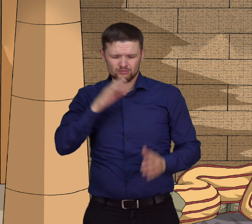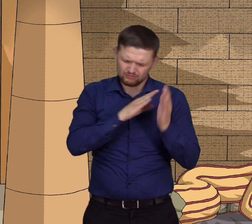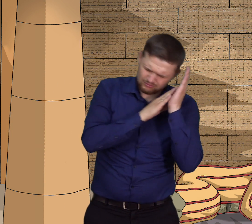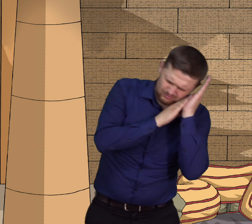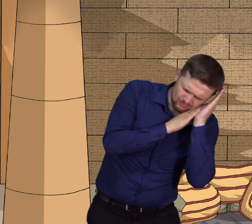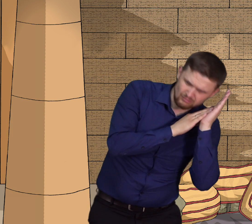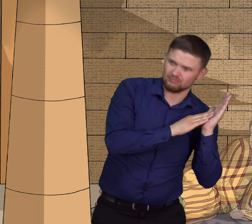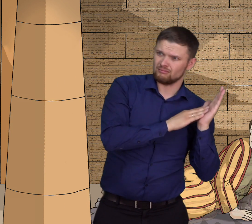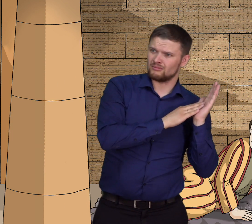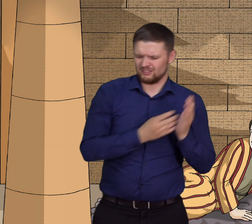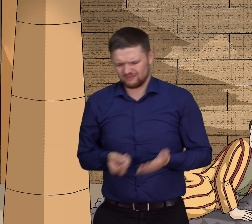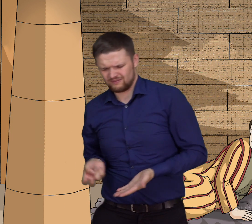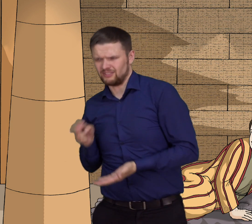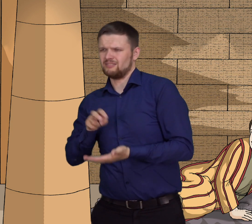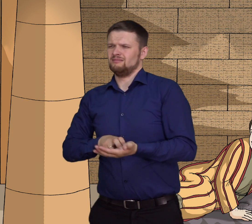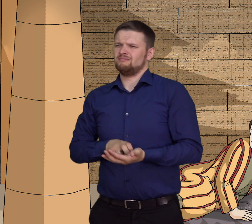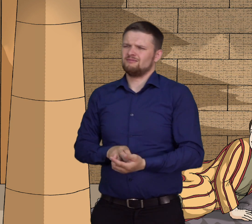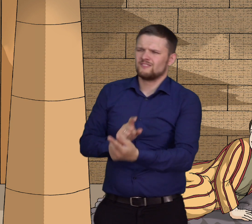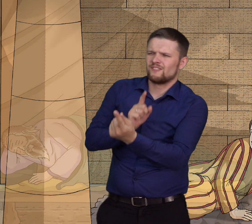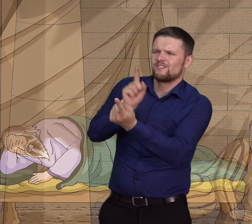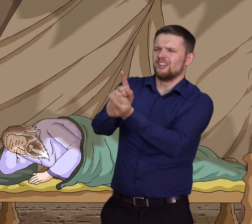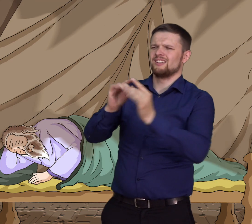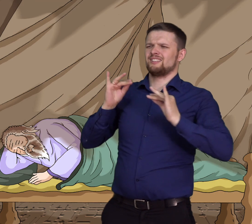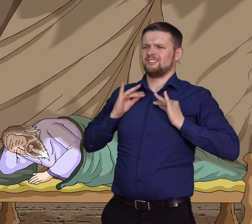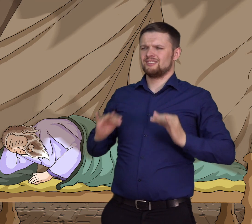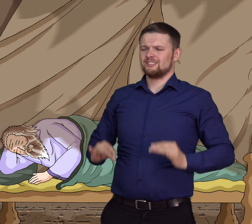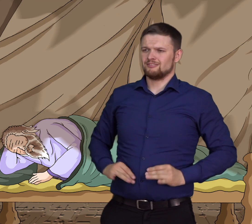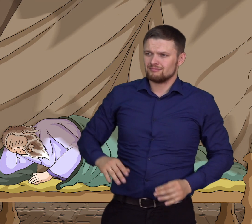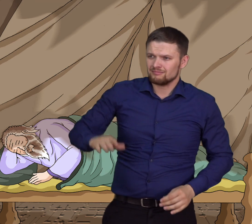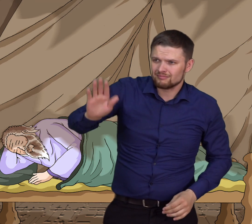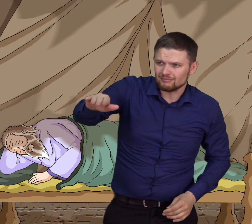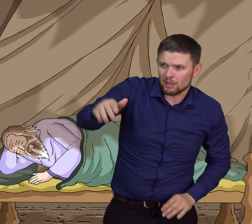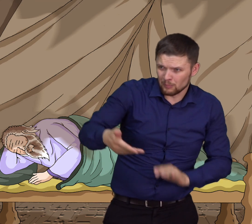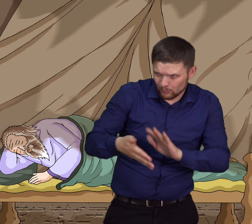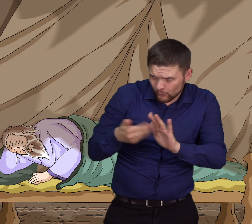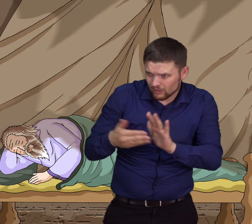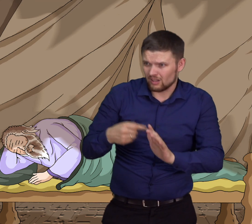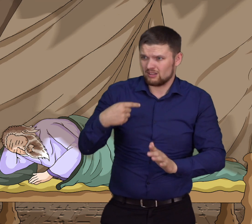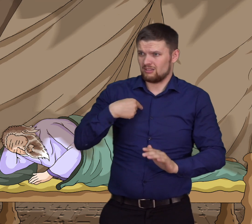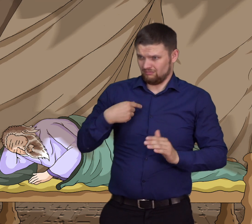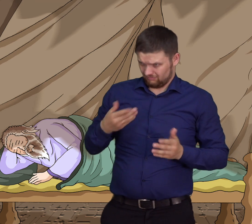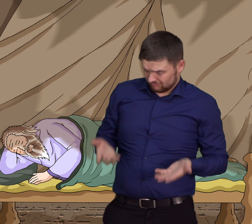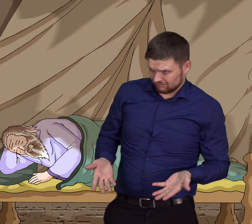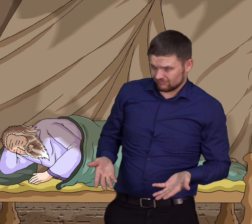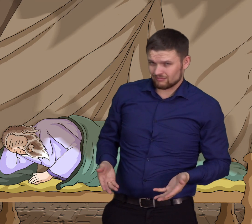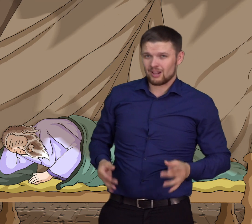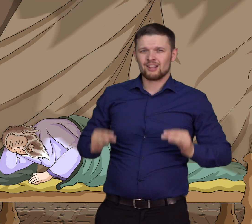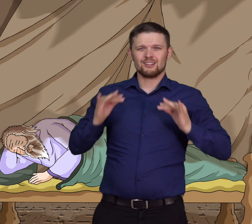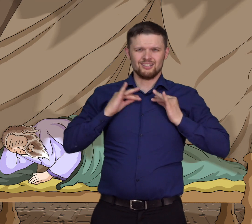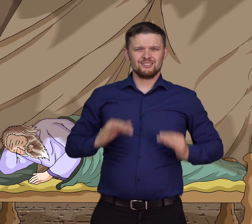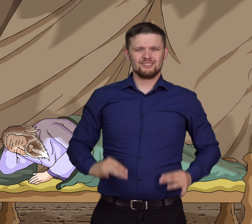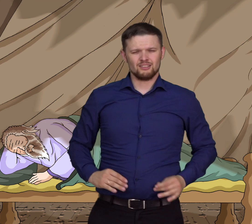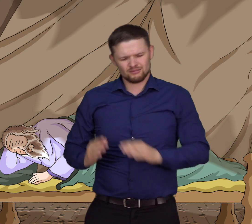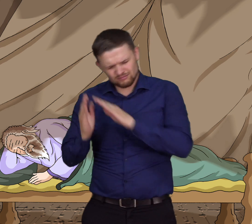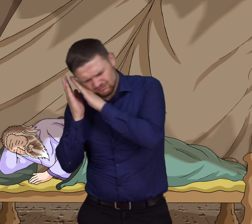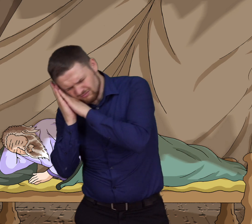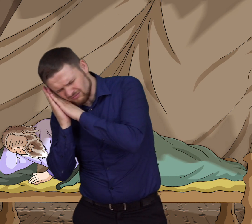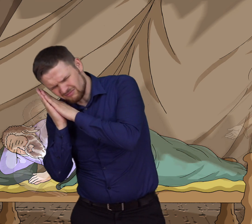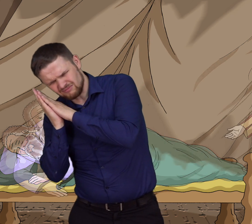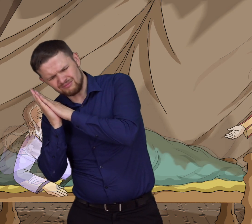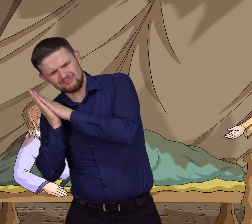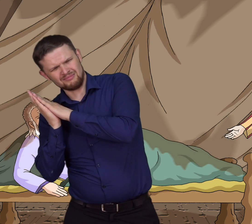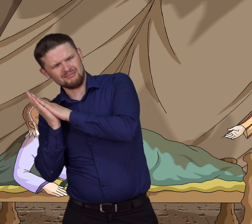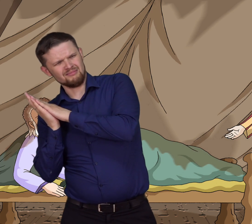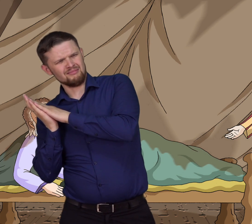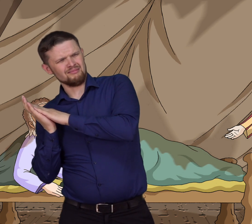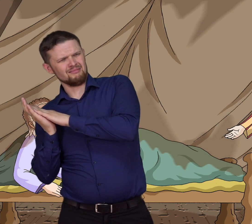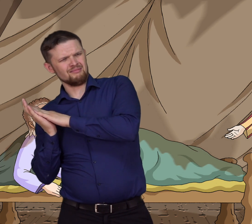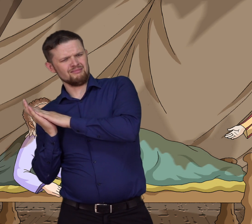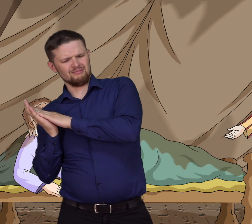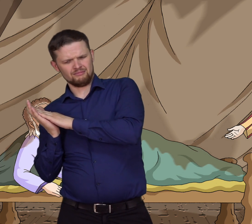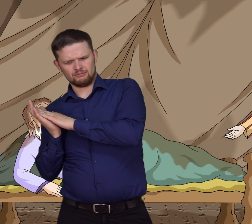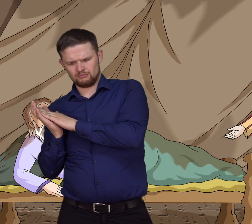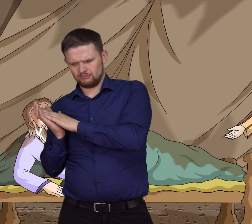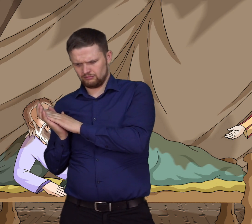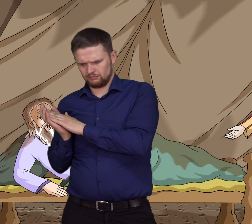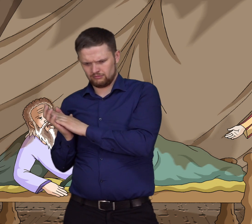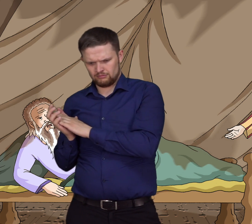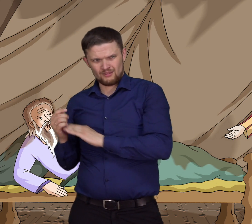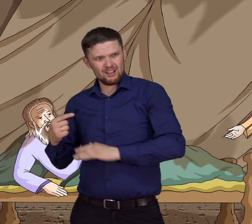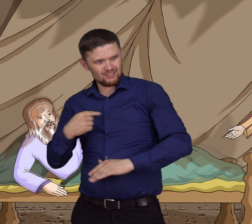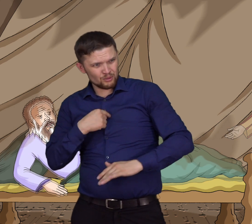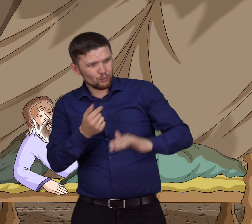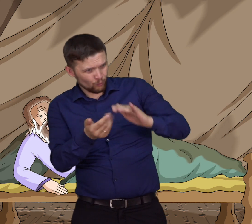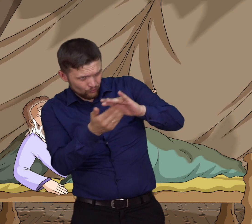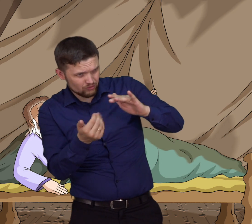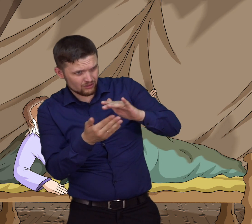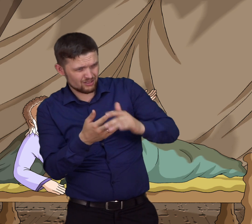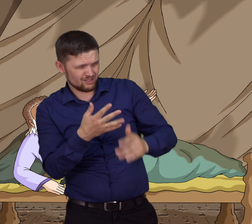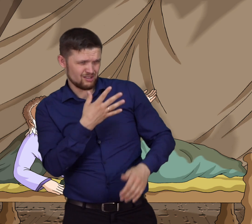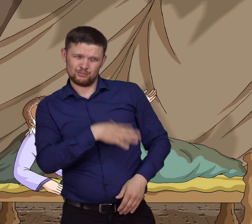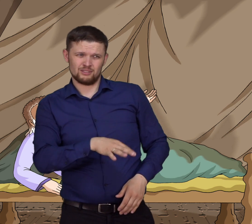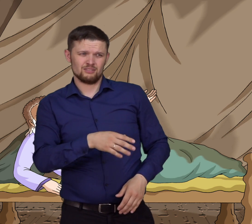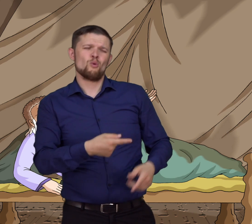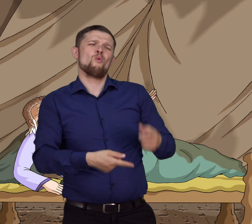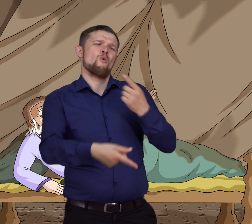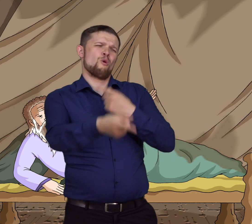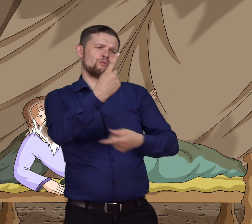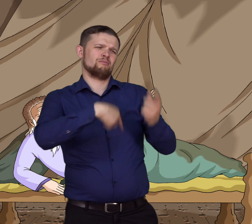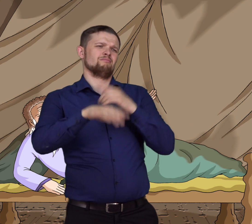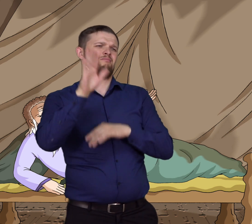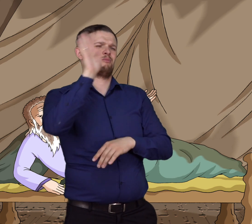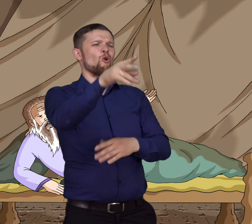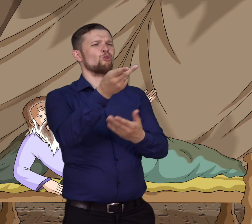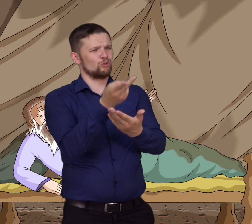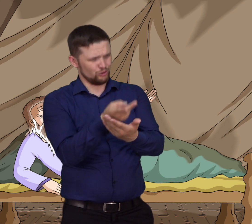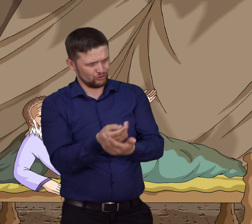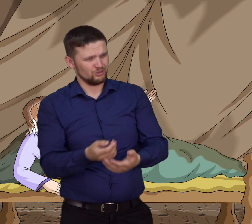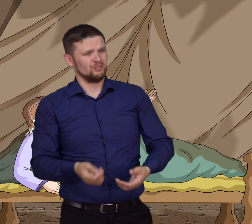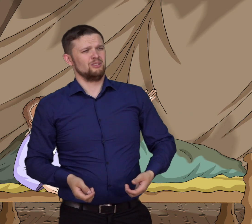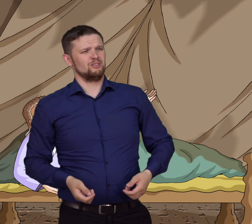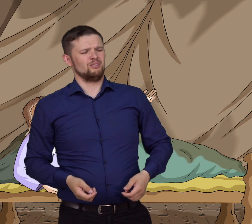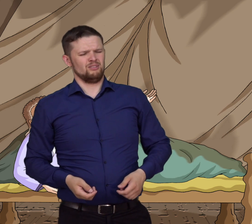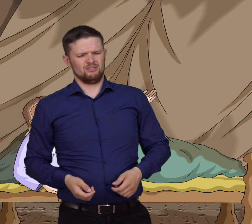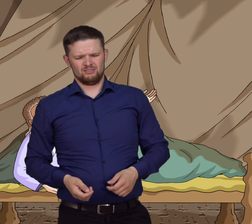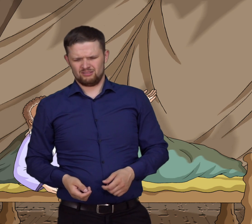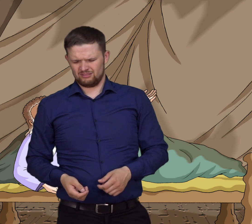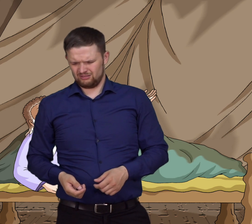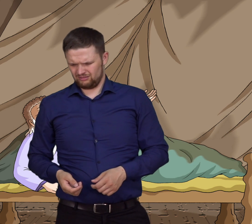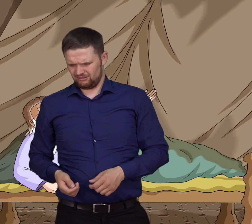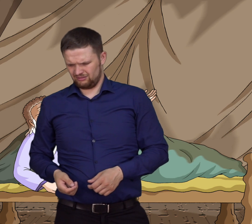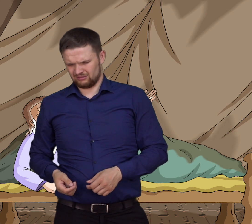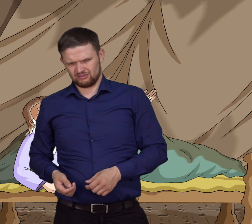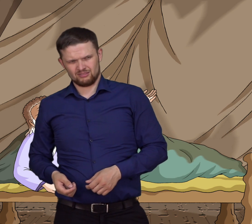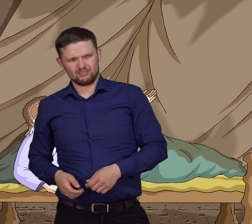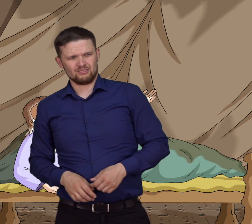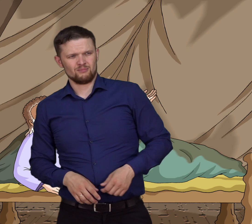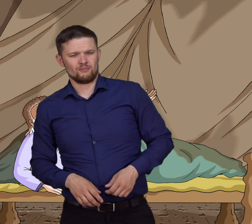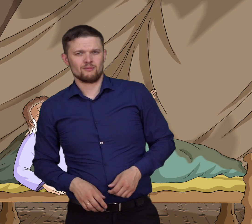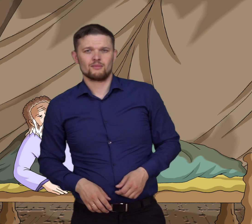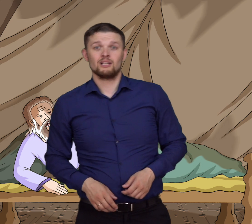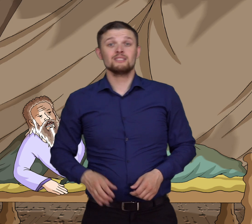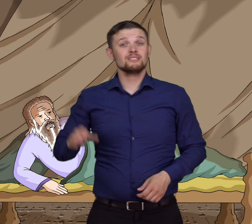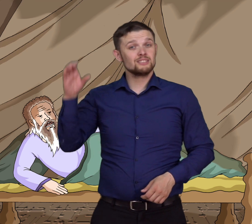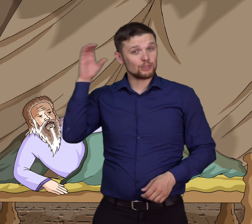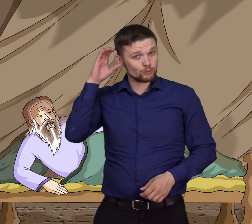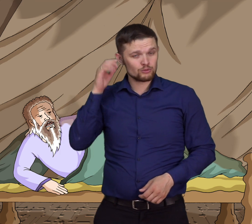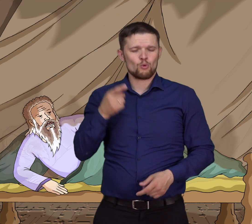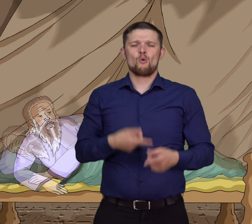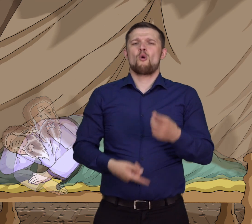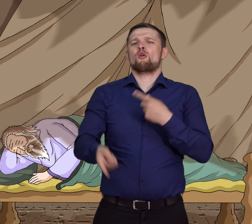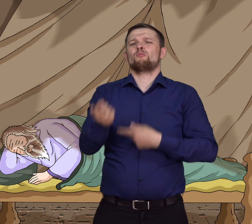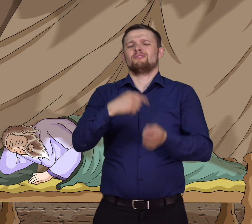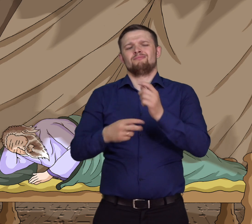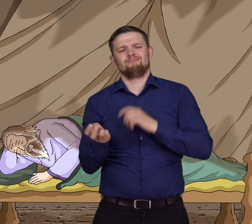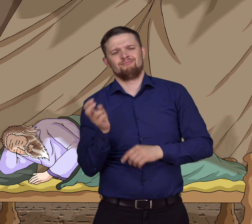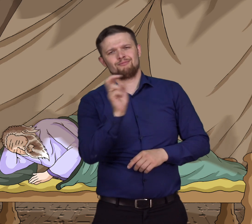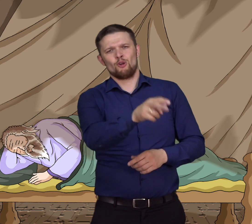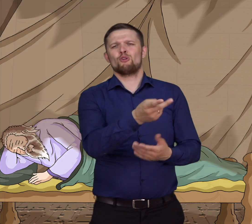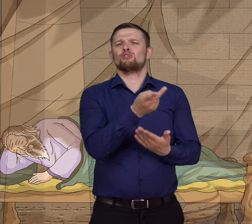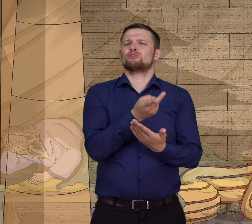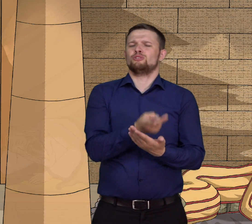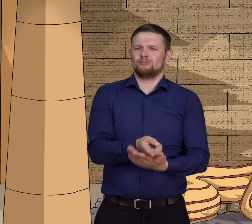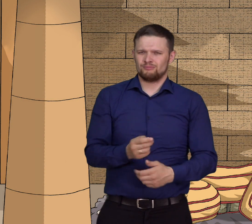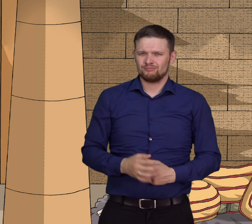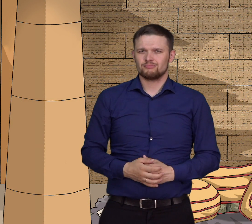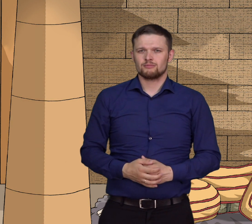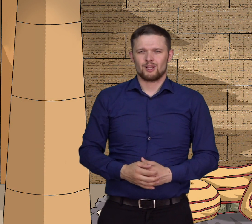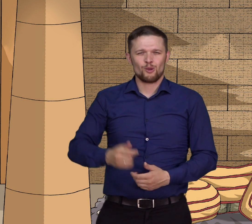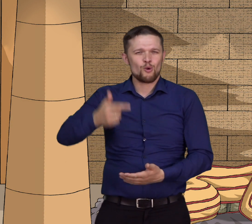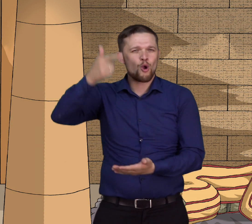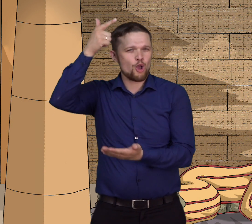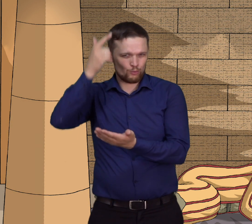So Samuel got up, went to Eli, and said, “Here I am, for you have called me.” “My son, I did not call,” Eli replied. “Go back and lie down.”